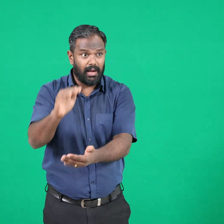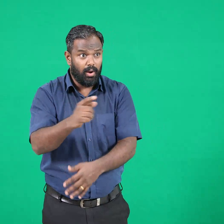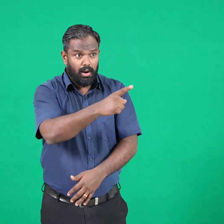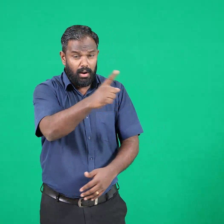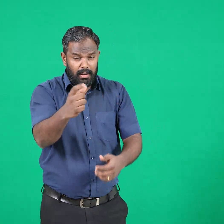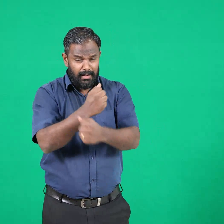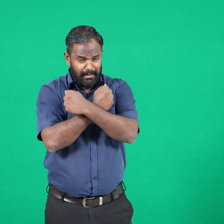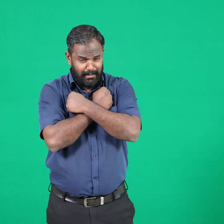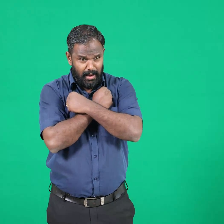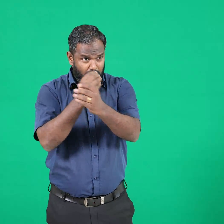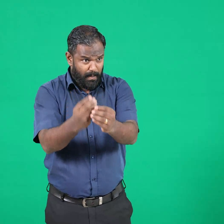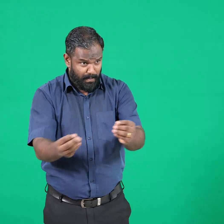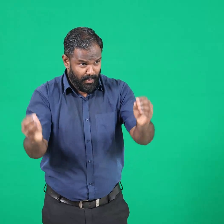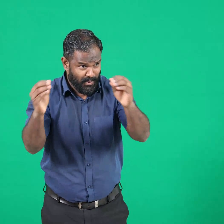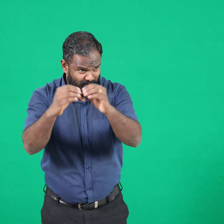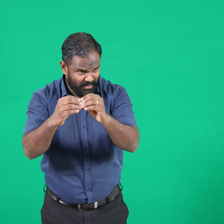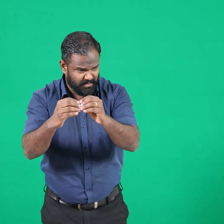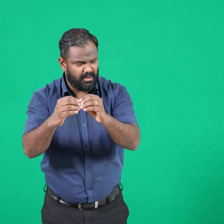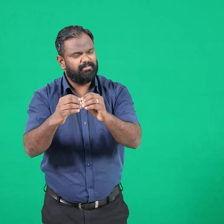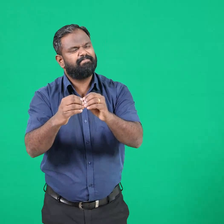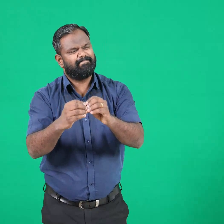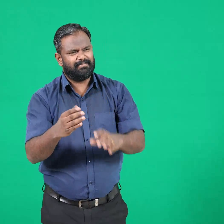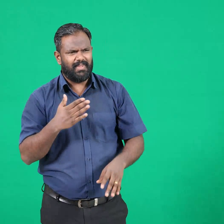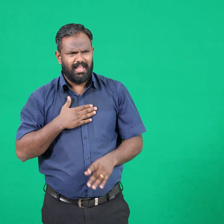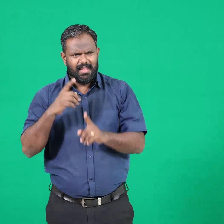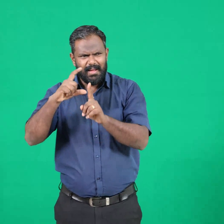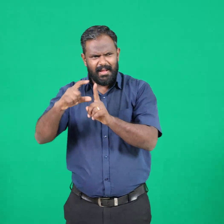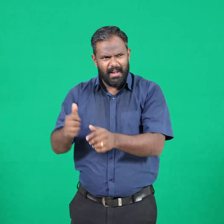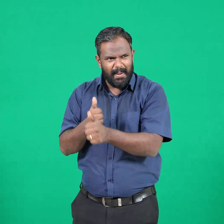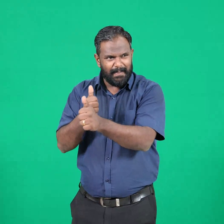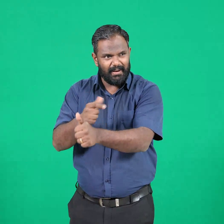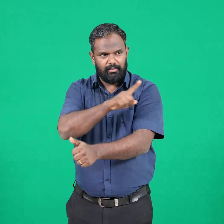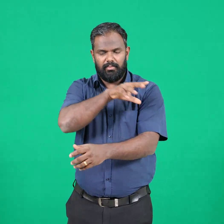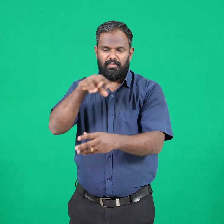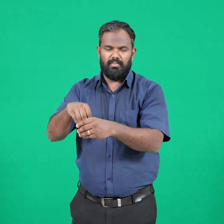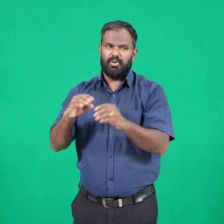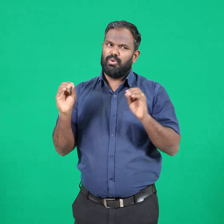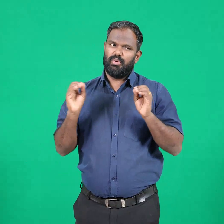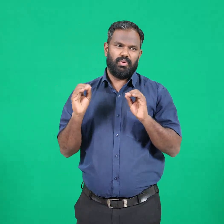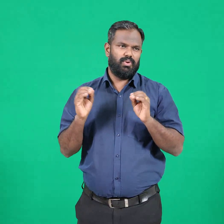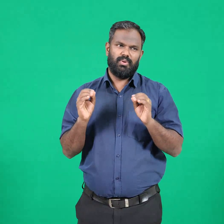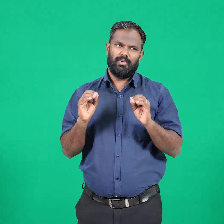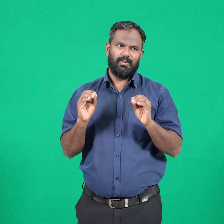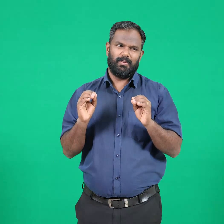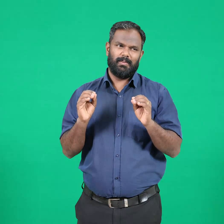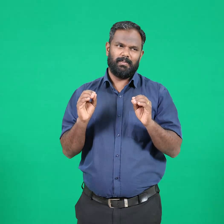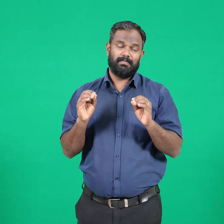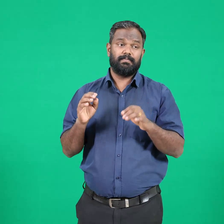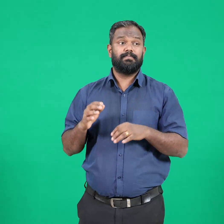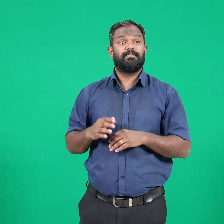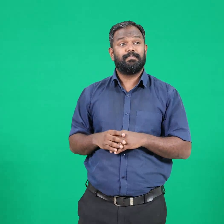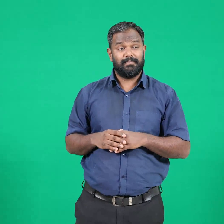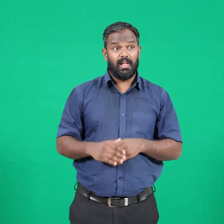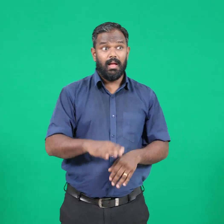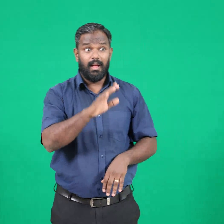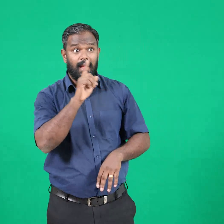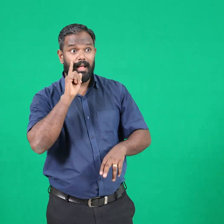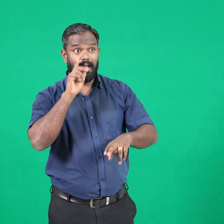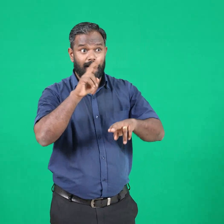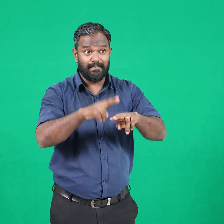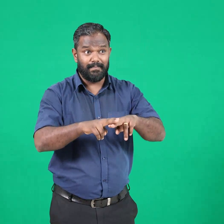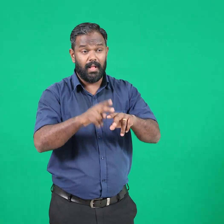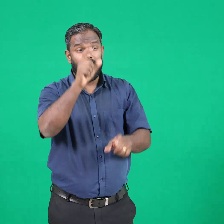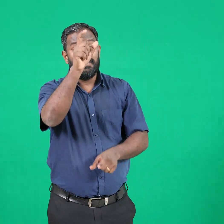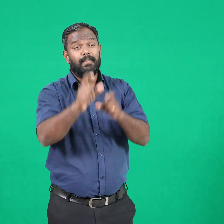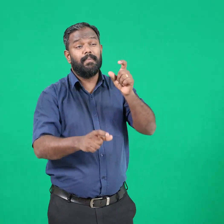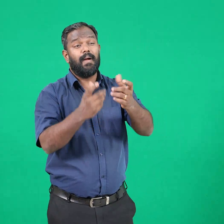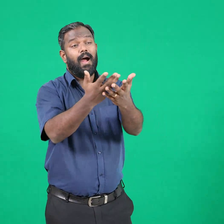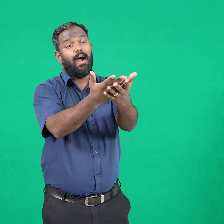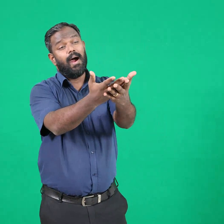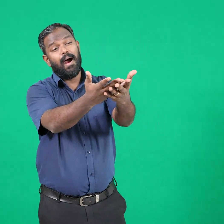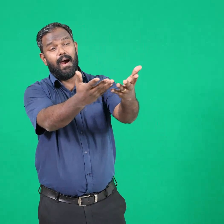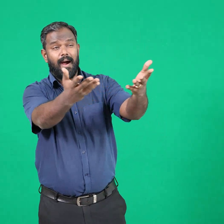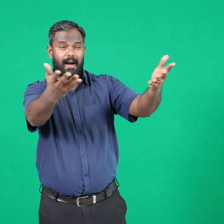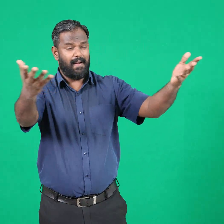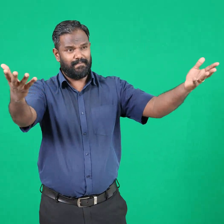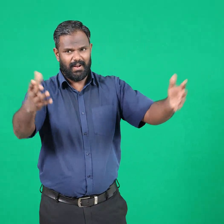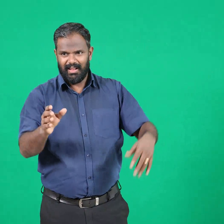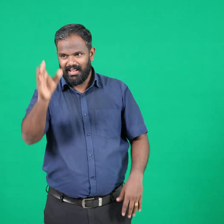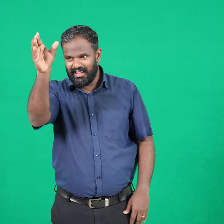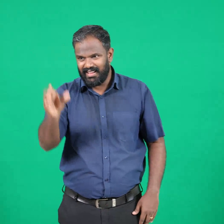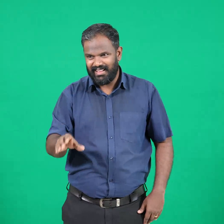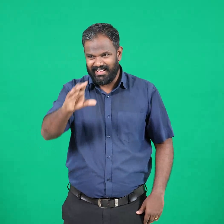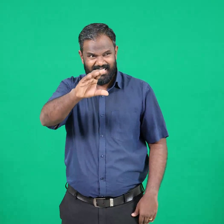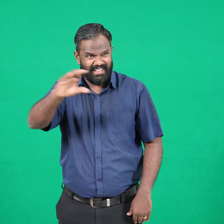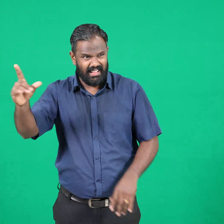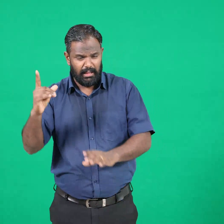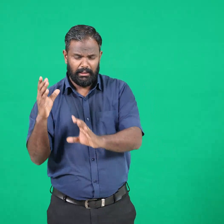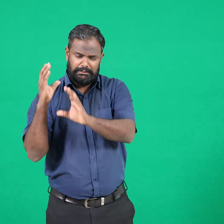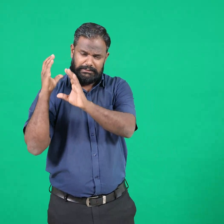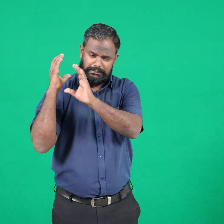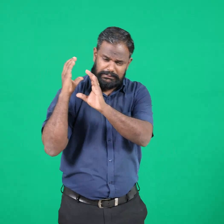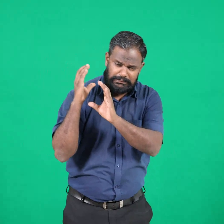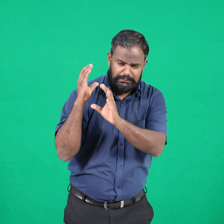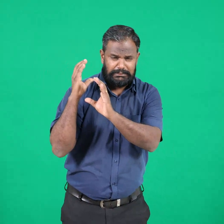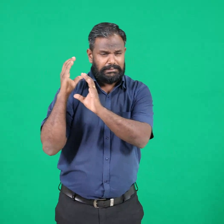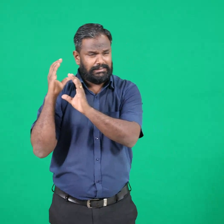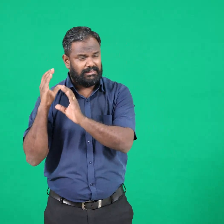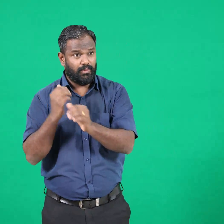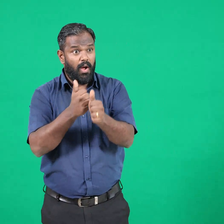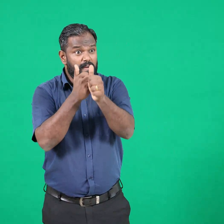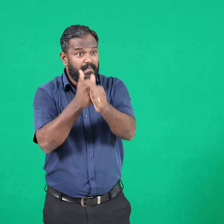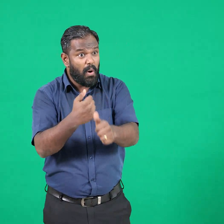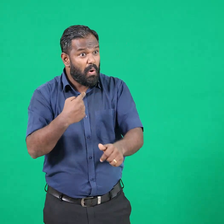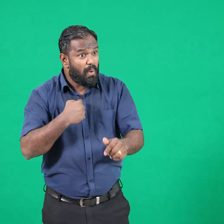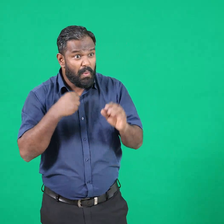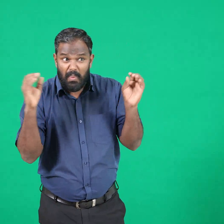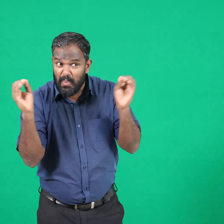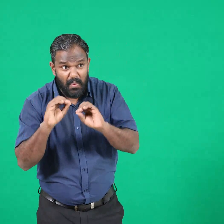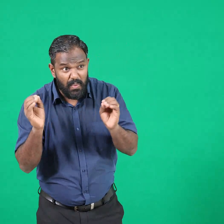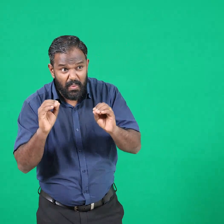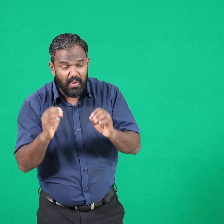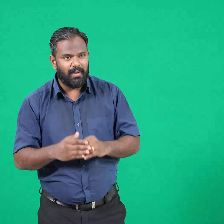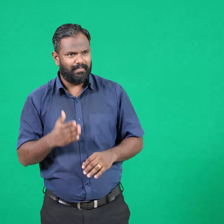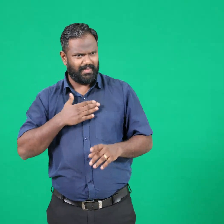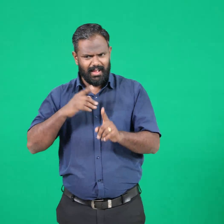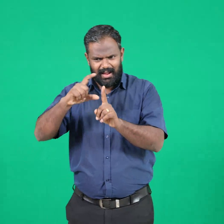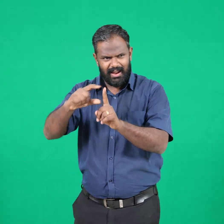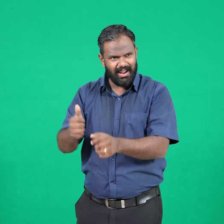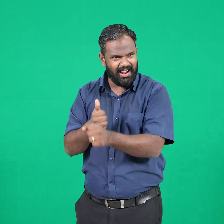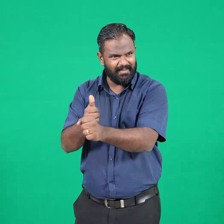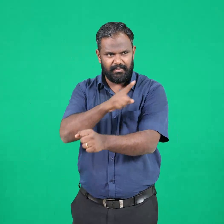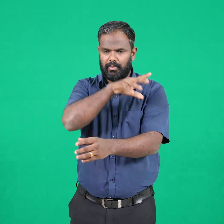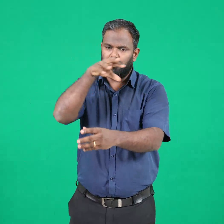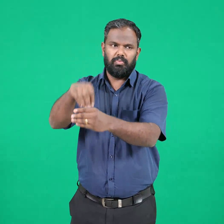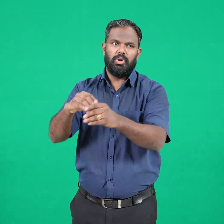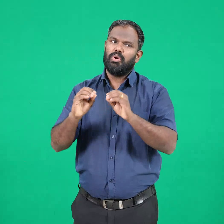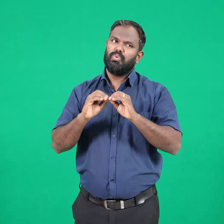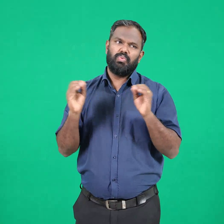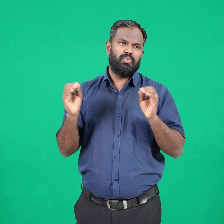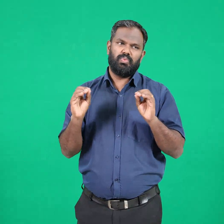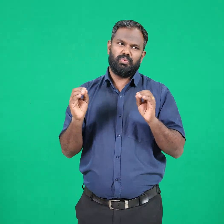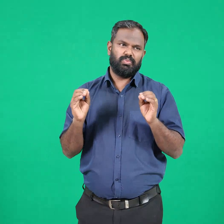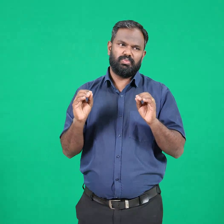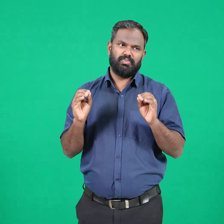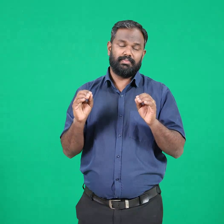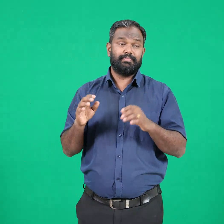anyone who loves his son or daughter more than Me is not worthy of Me;